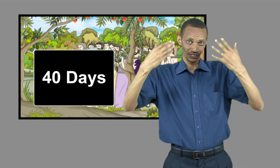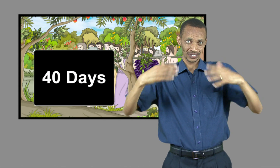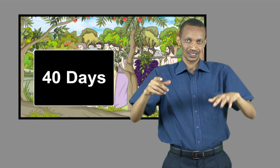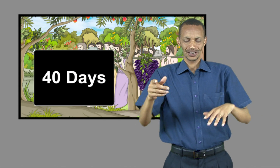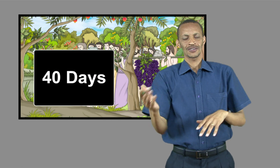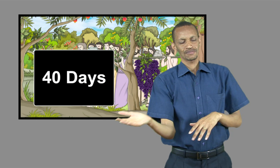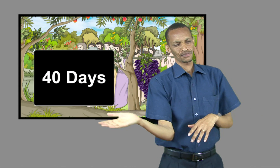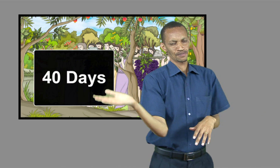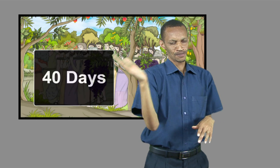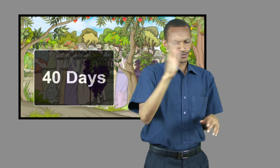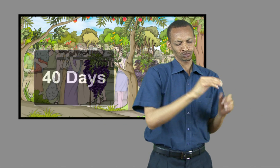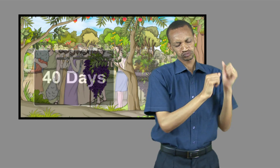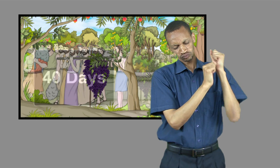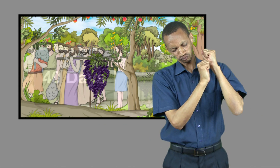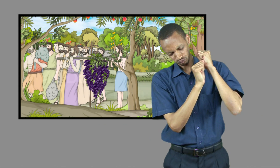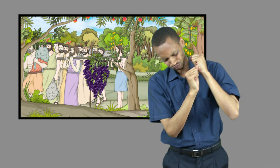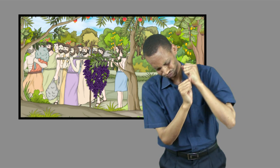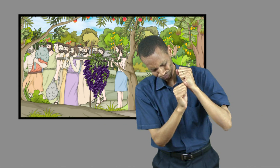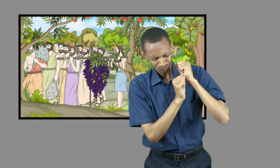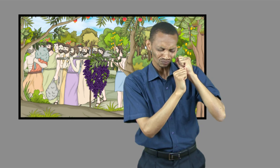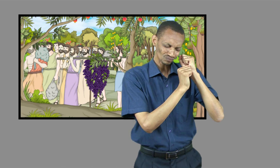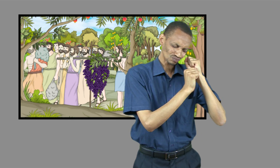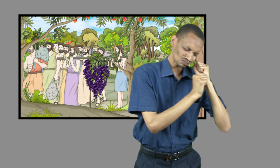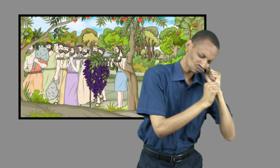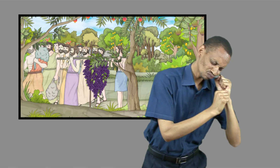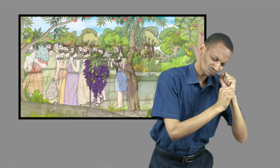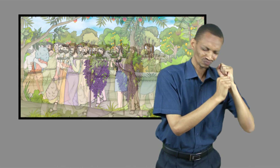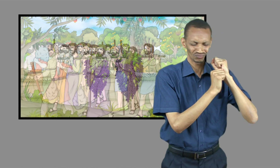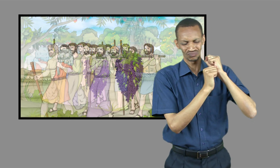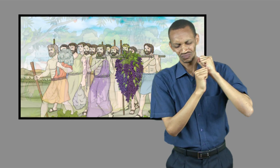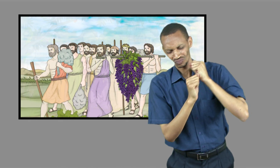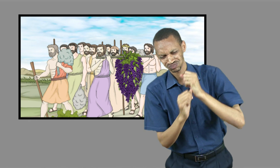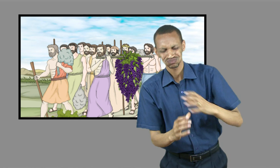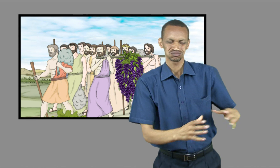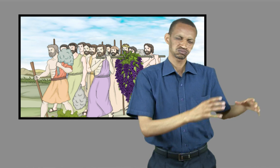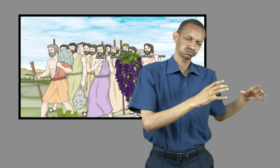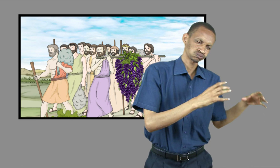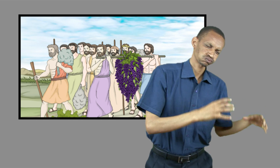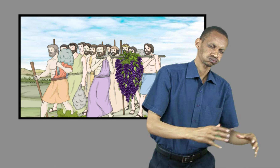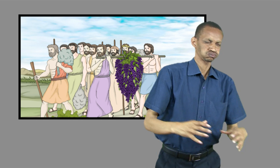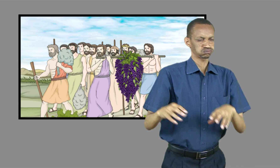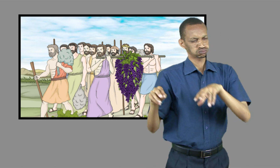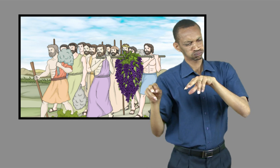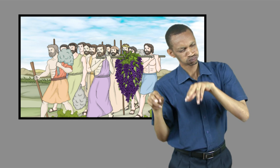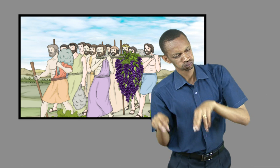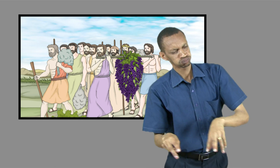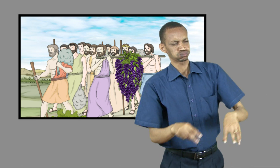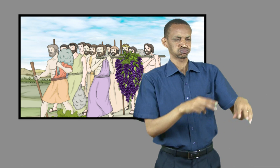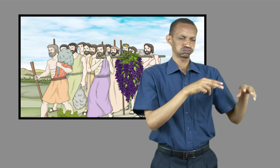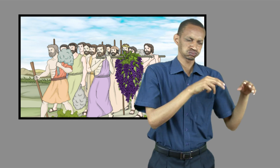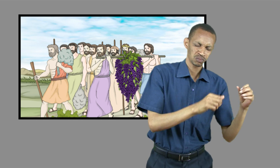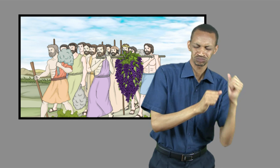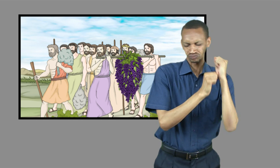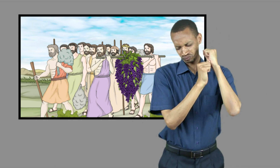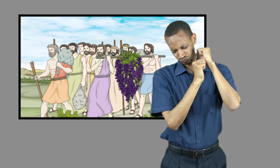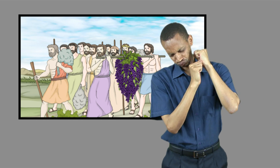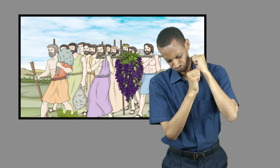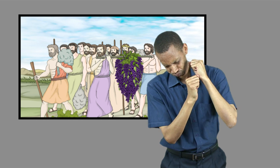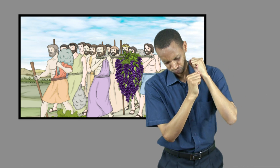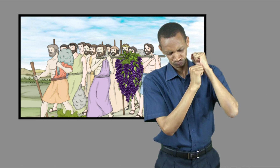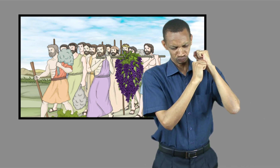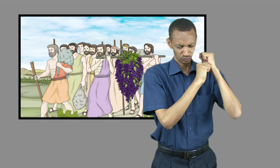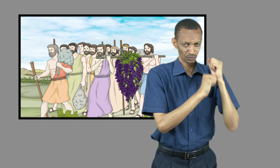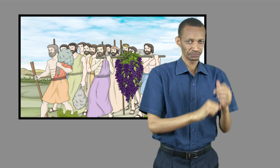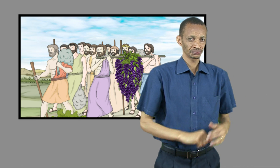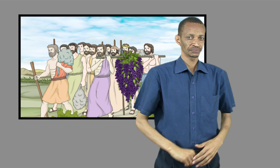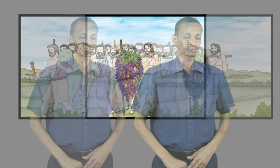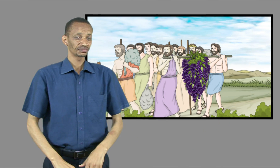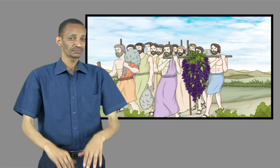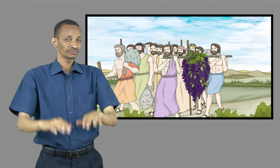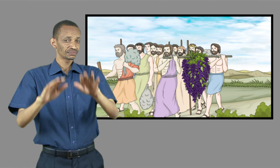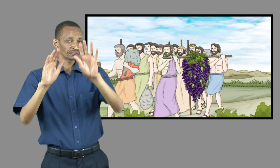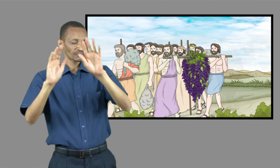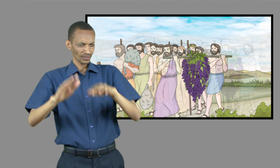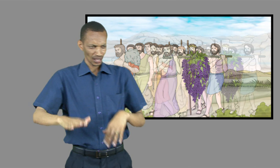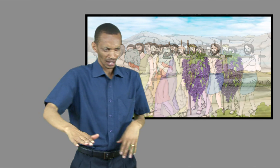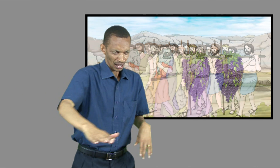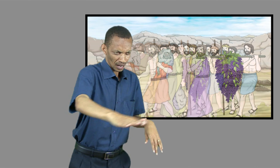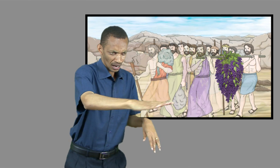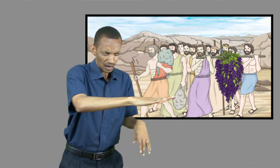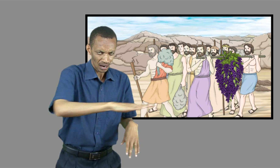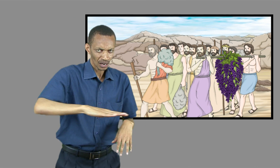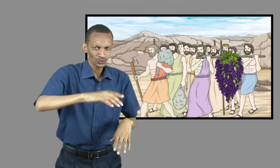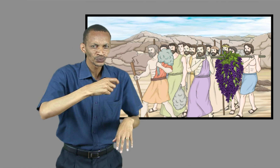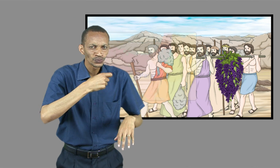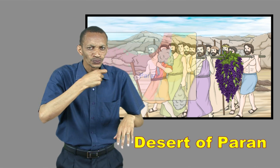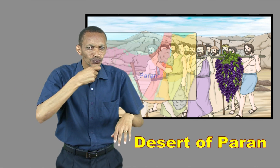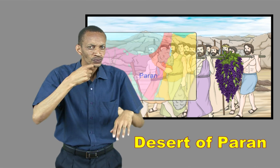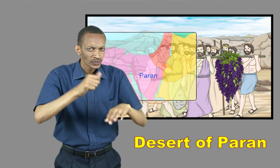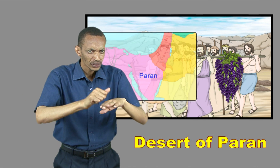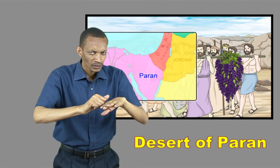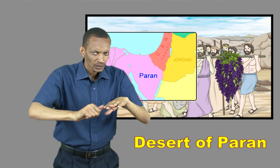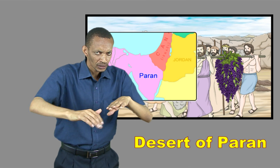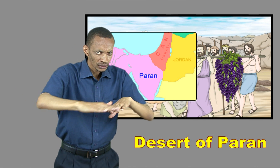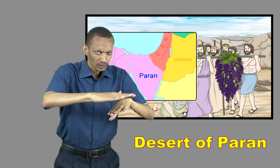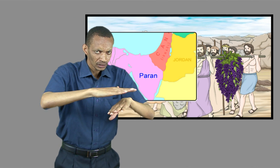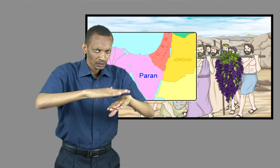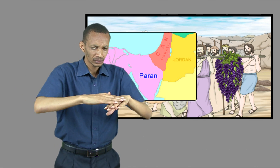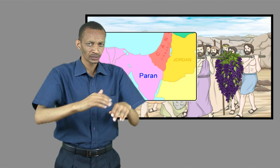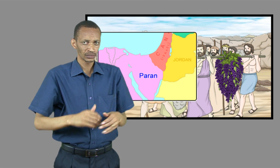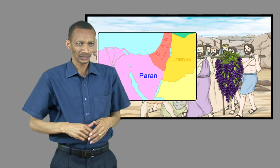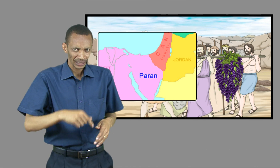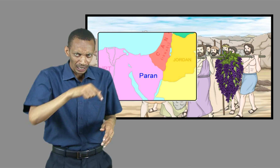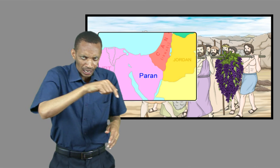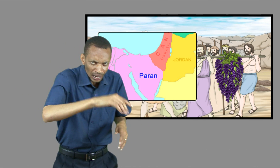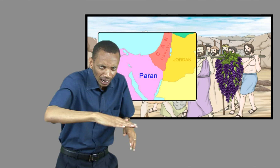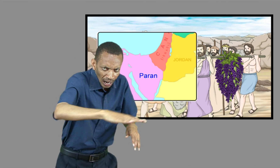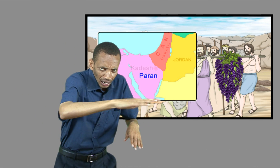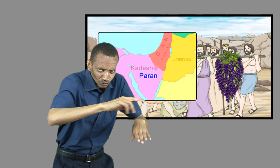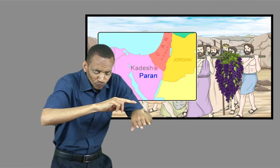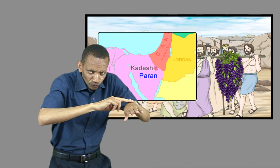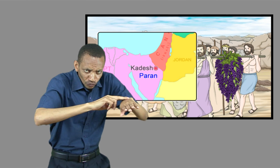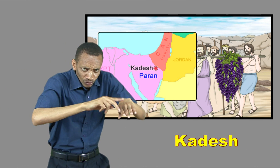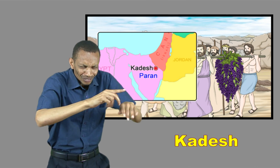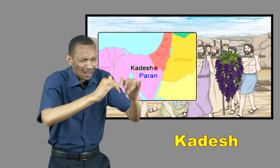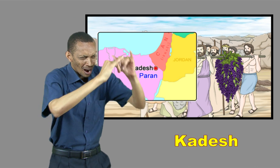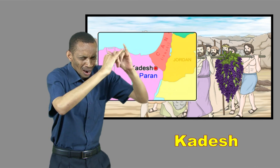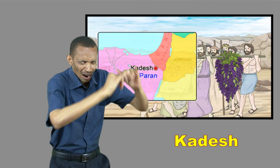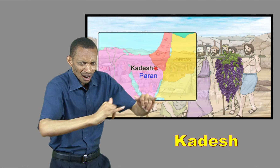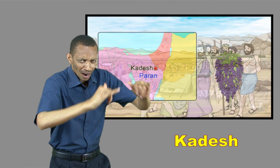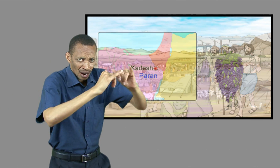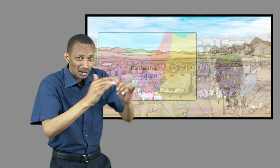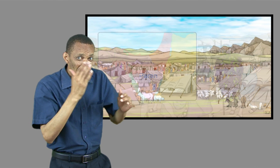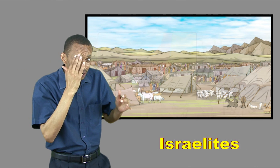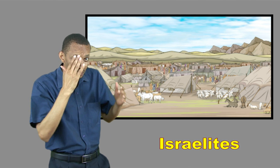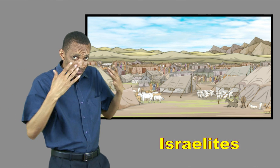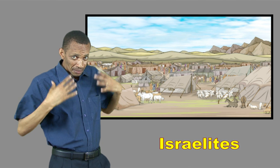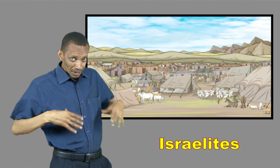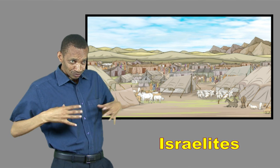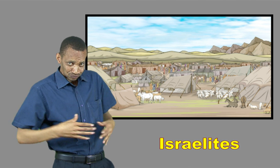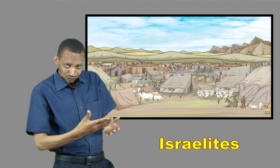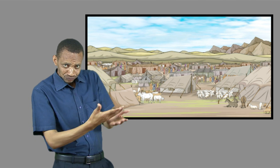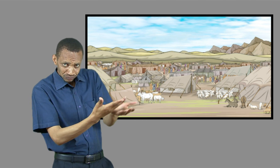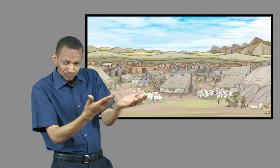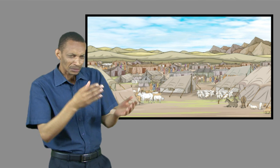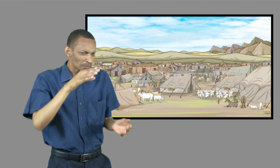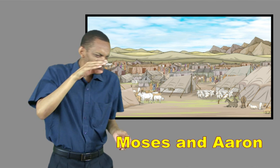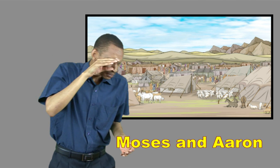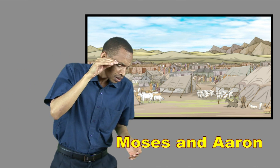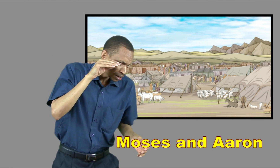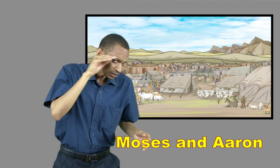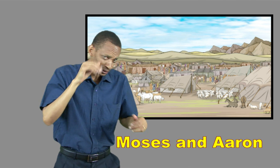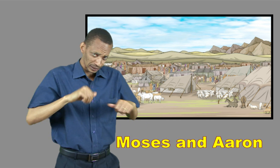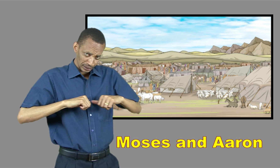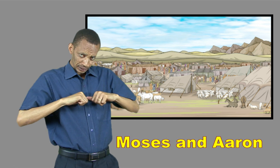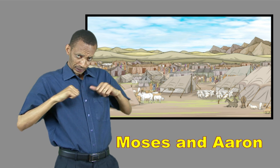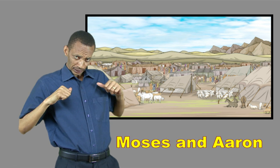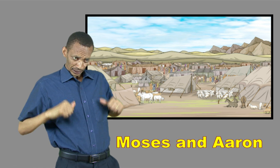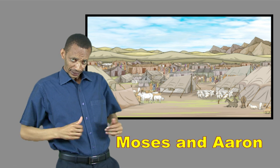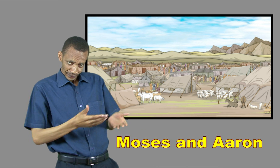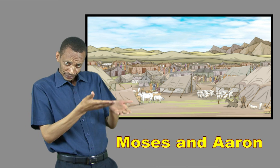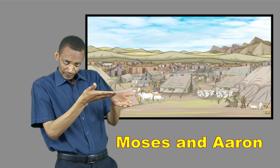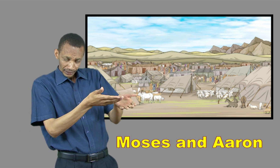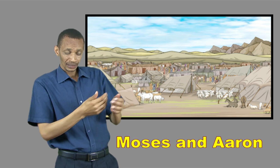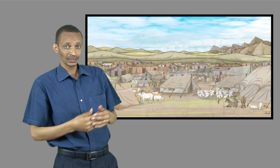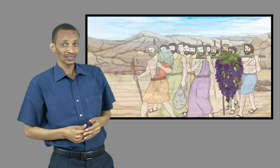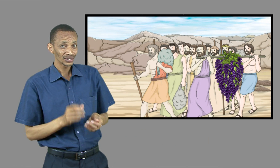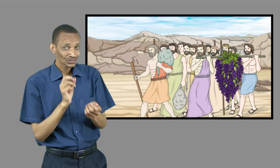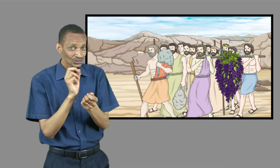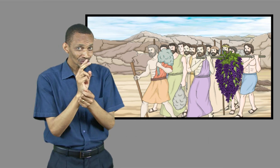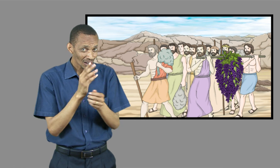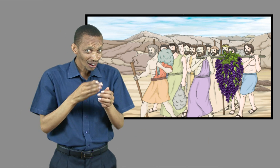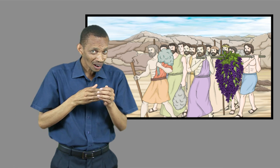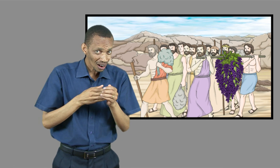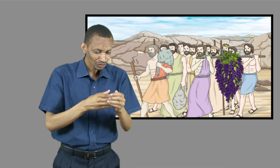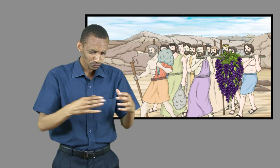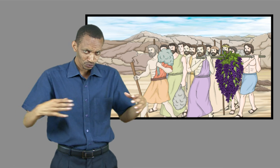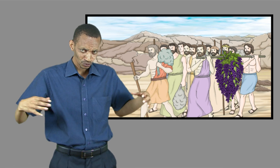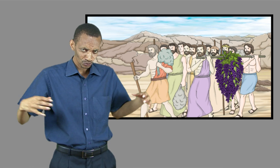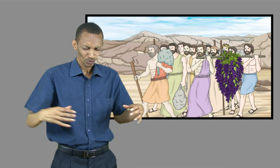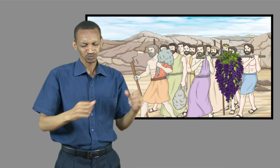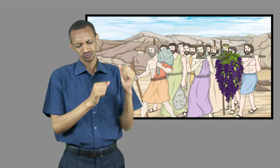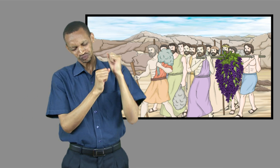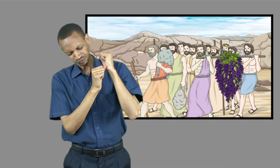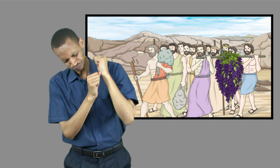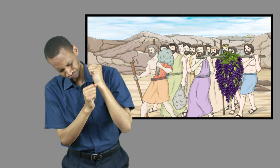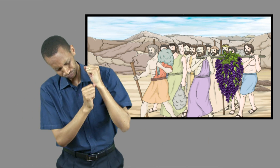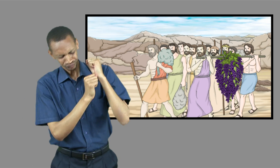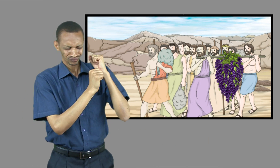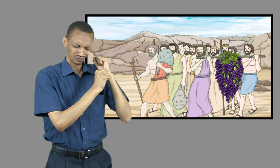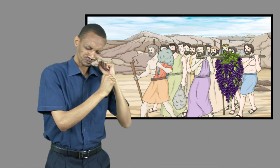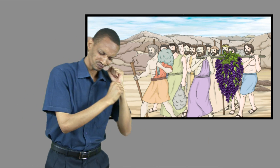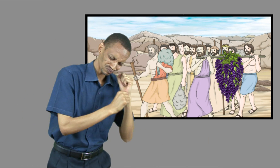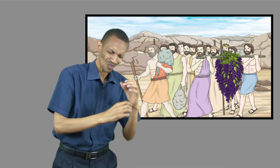They brought back a report for the whole congregation and showed them the fruit of the land.